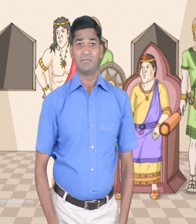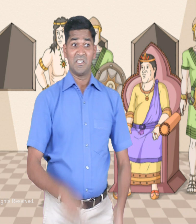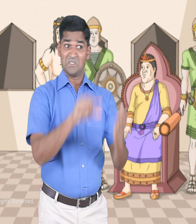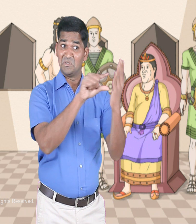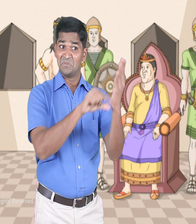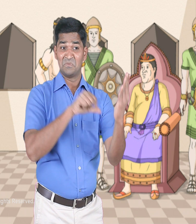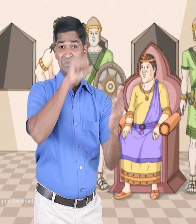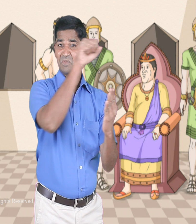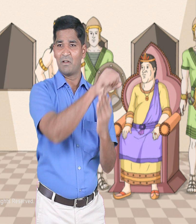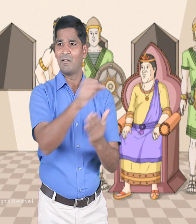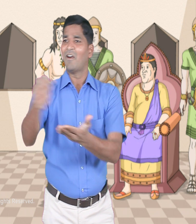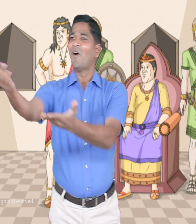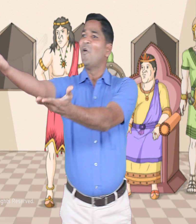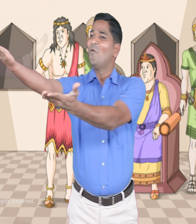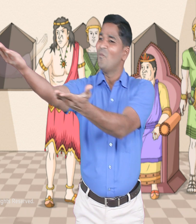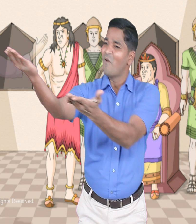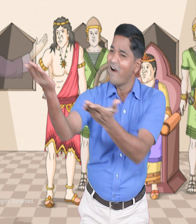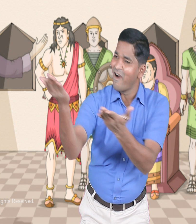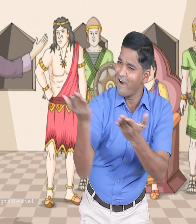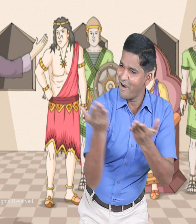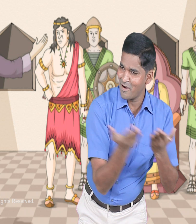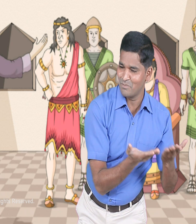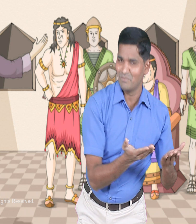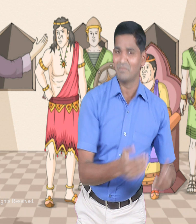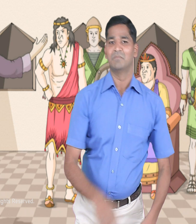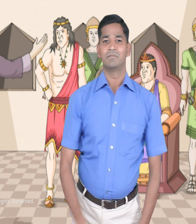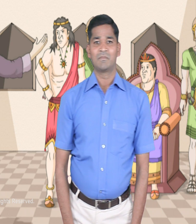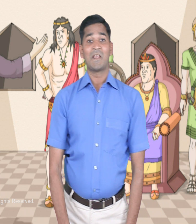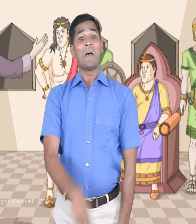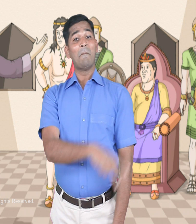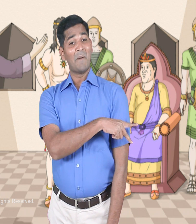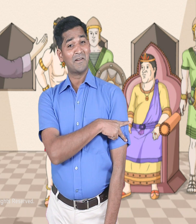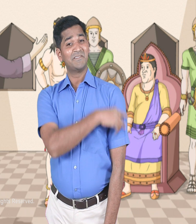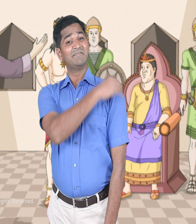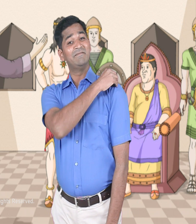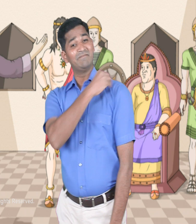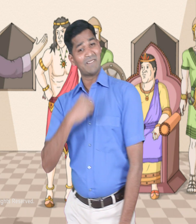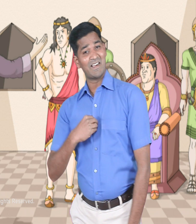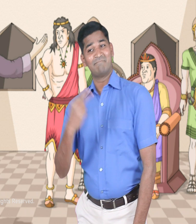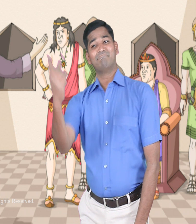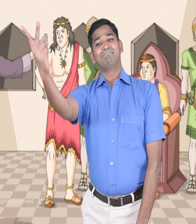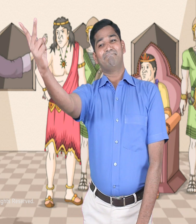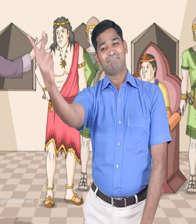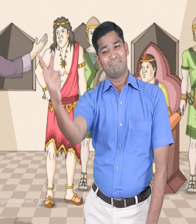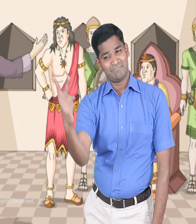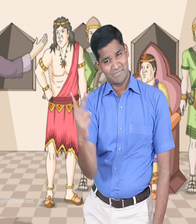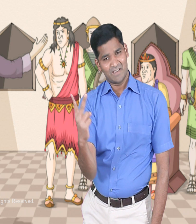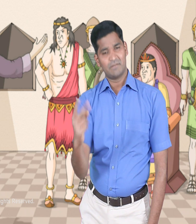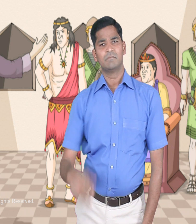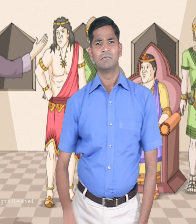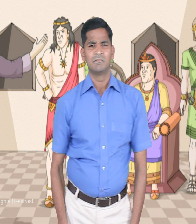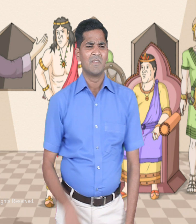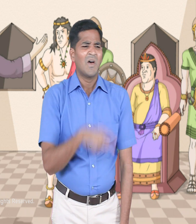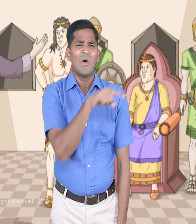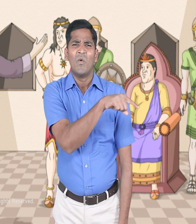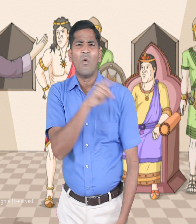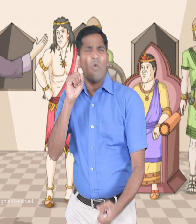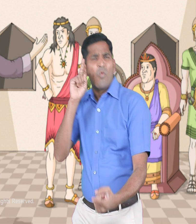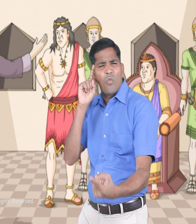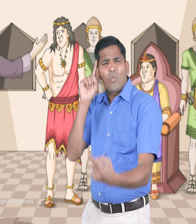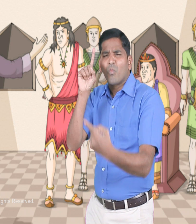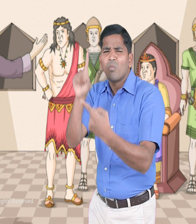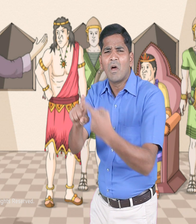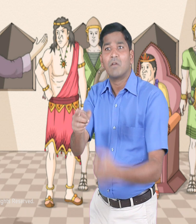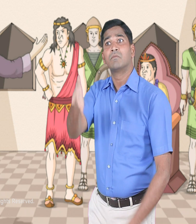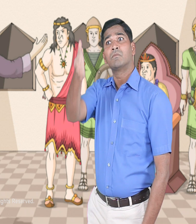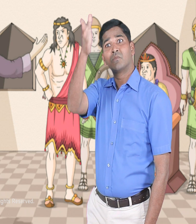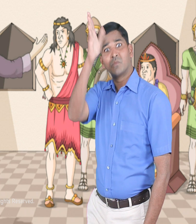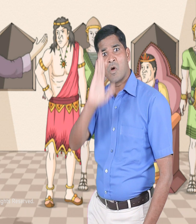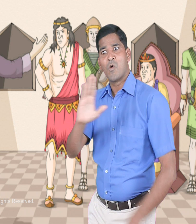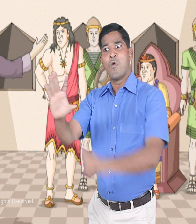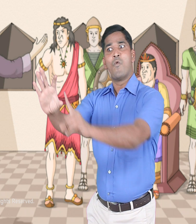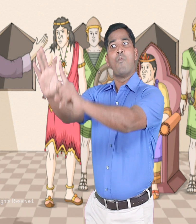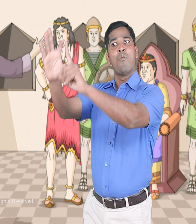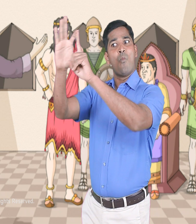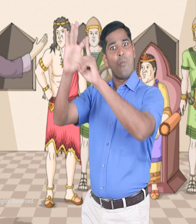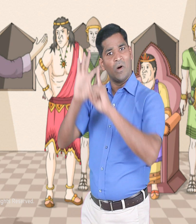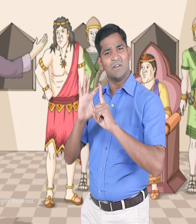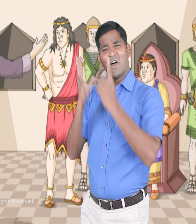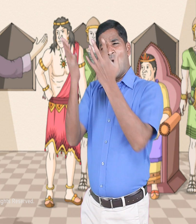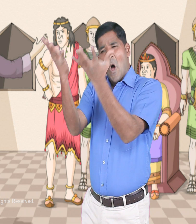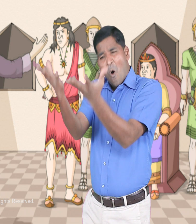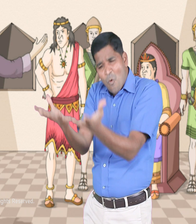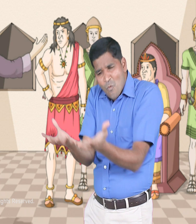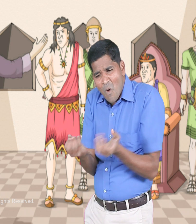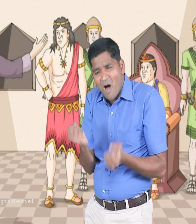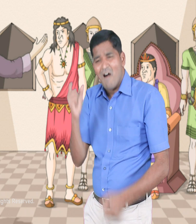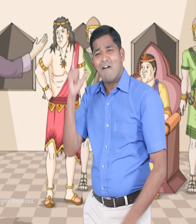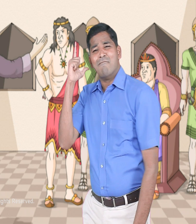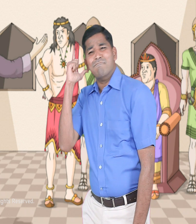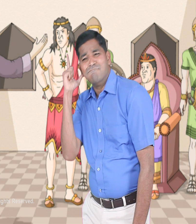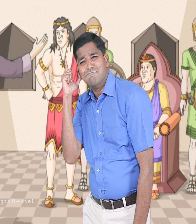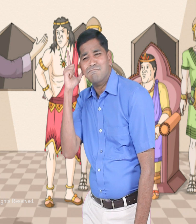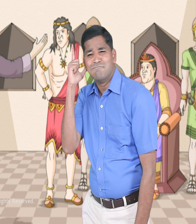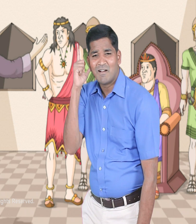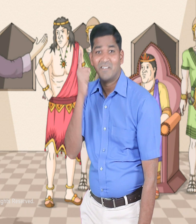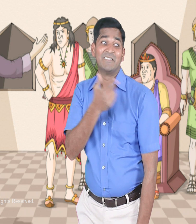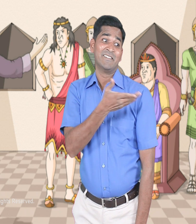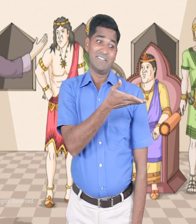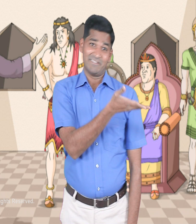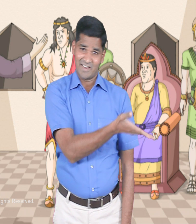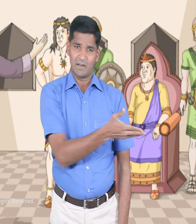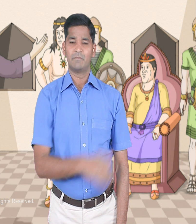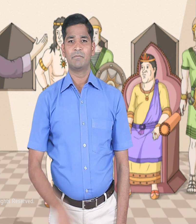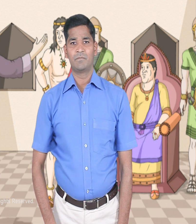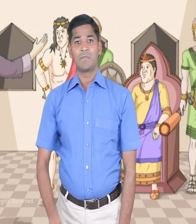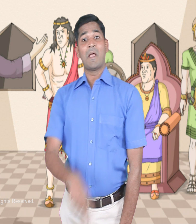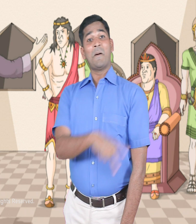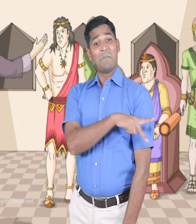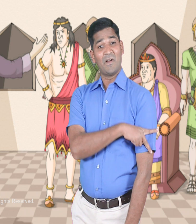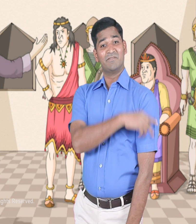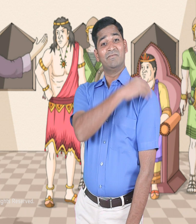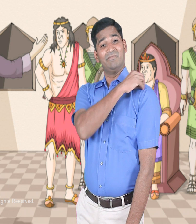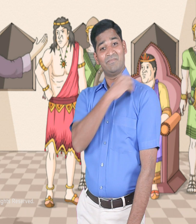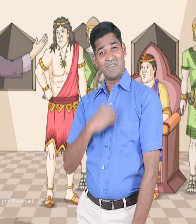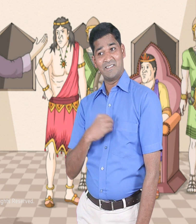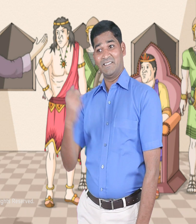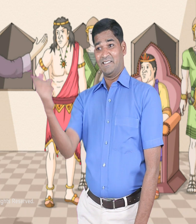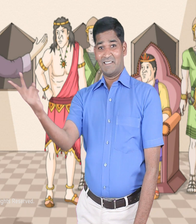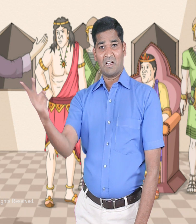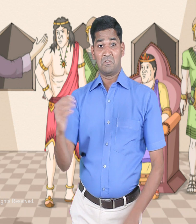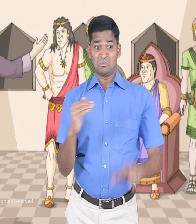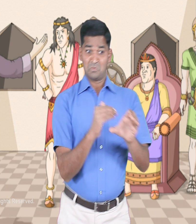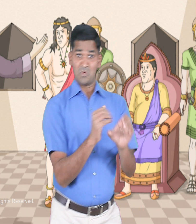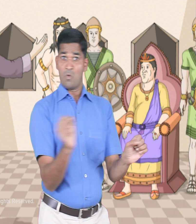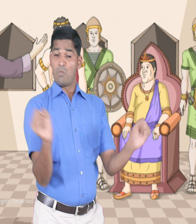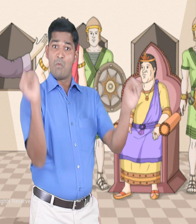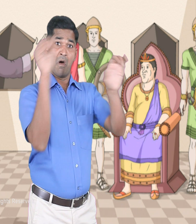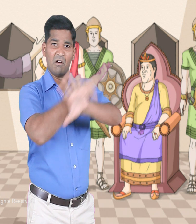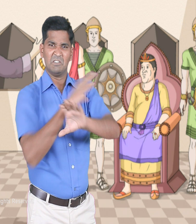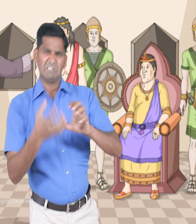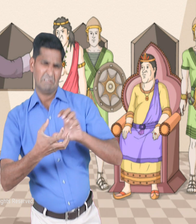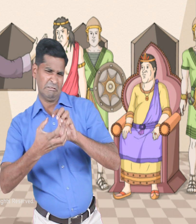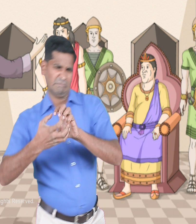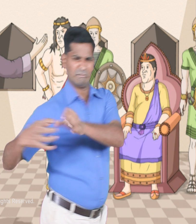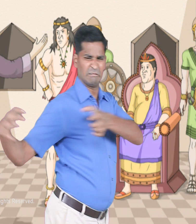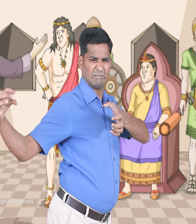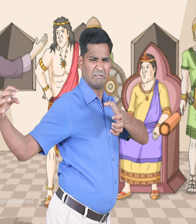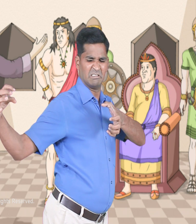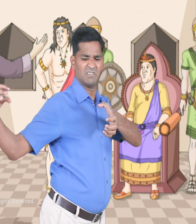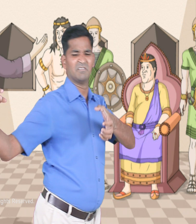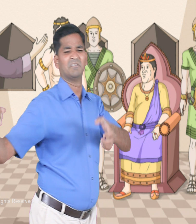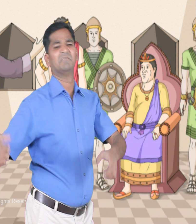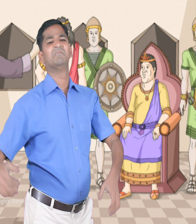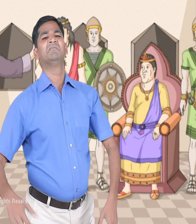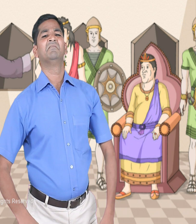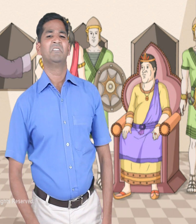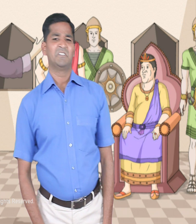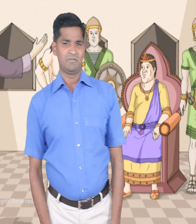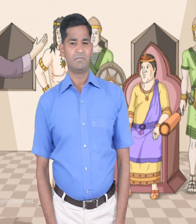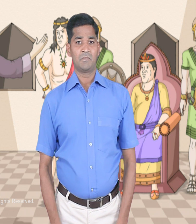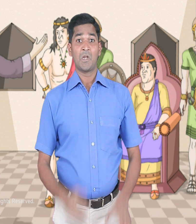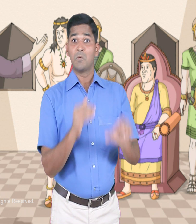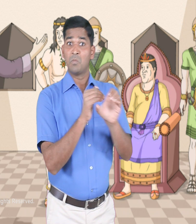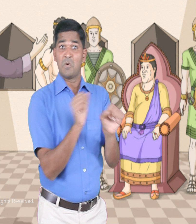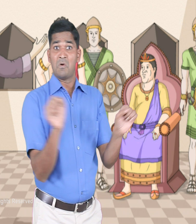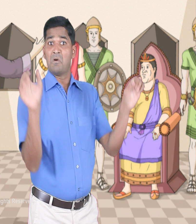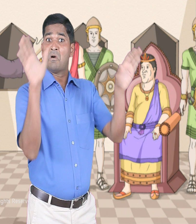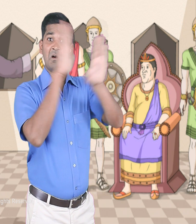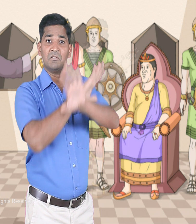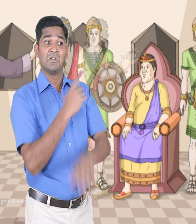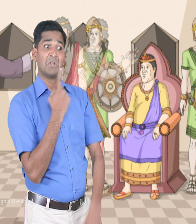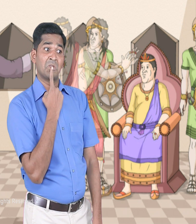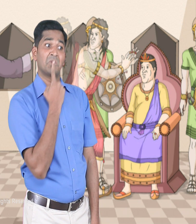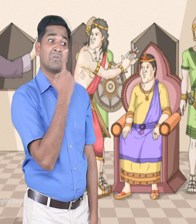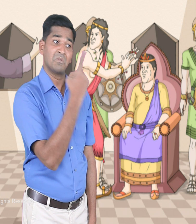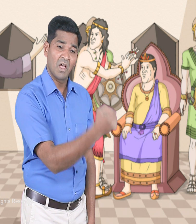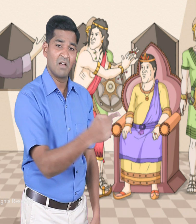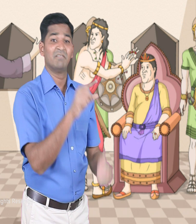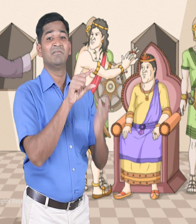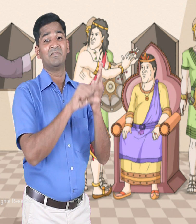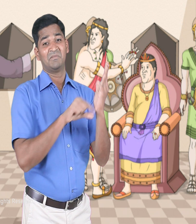The proconsul, a man of intelligence, summoned Barnabas and Saul because he wanted to hear the word of God.